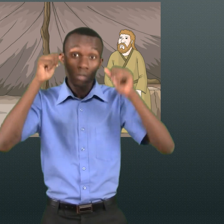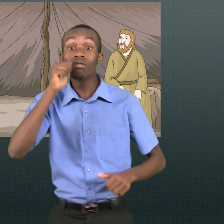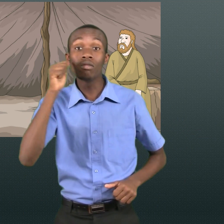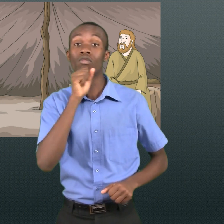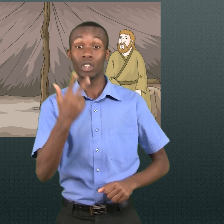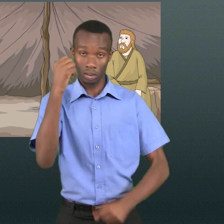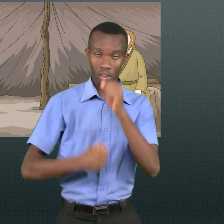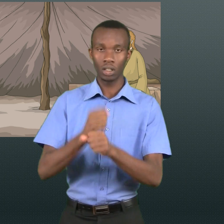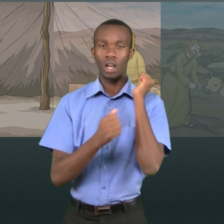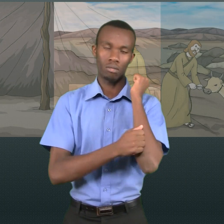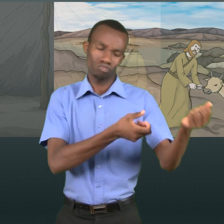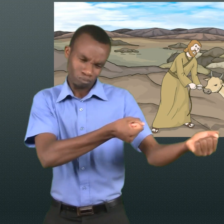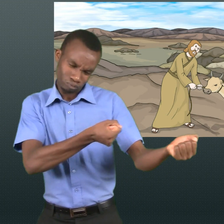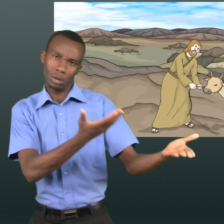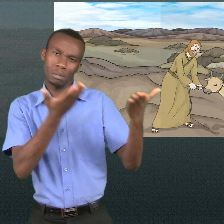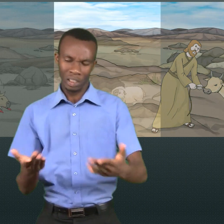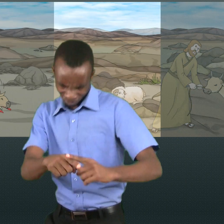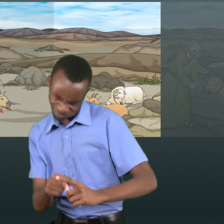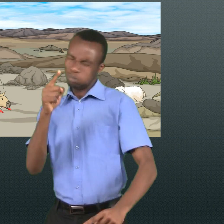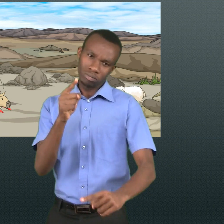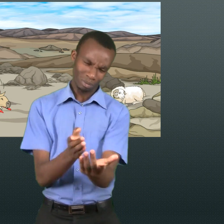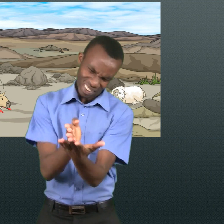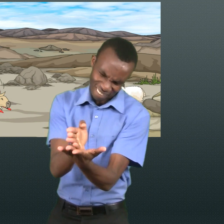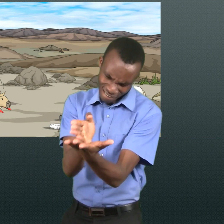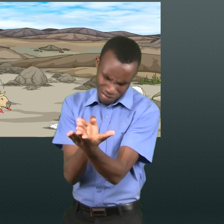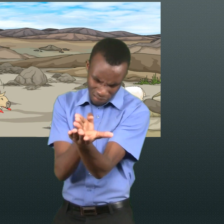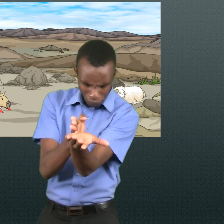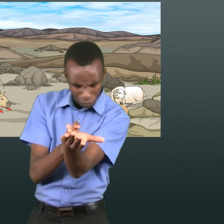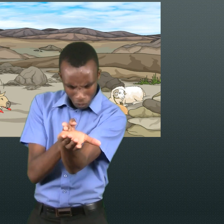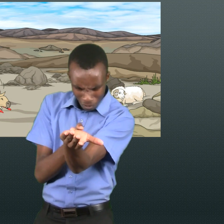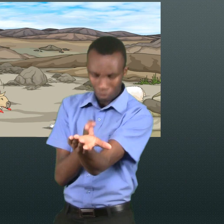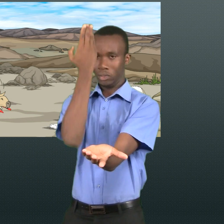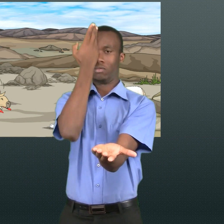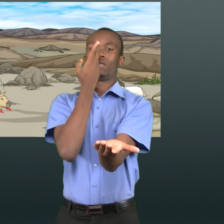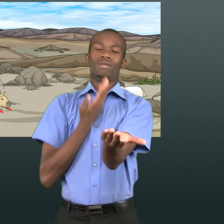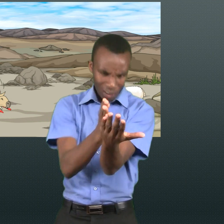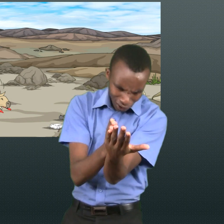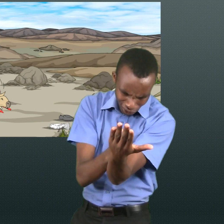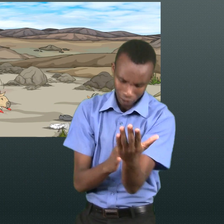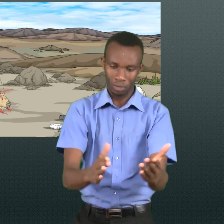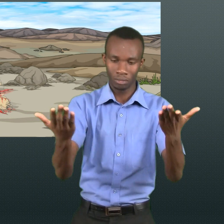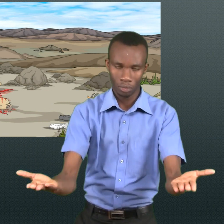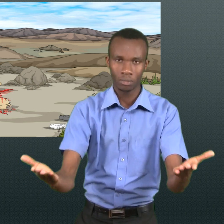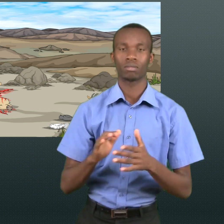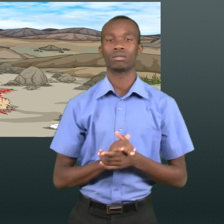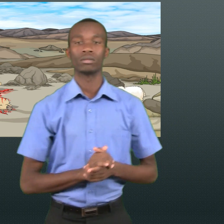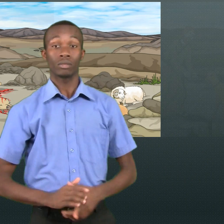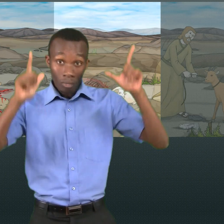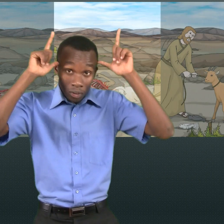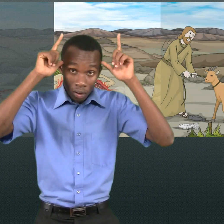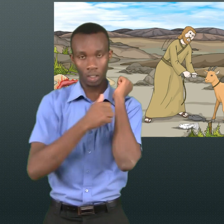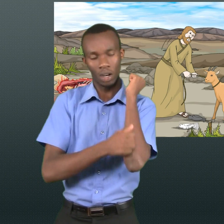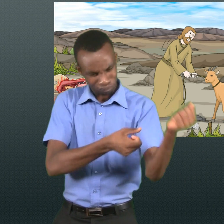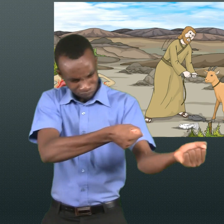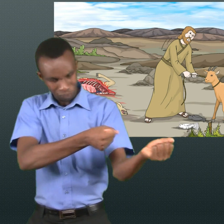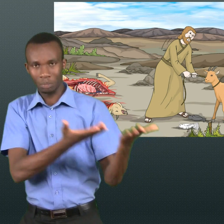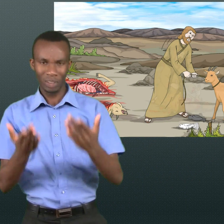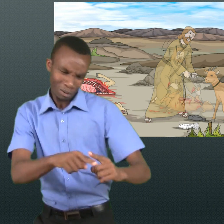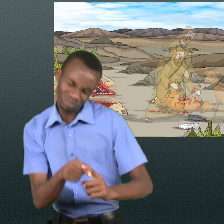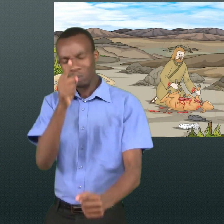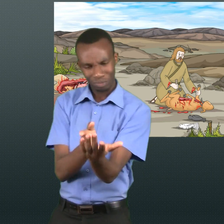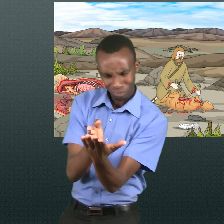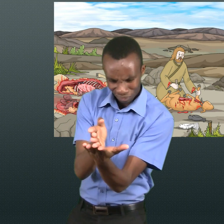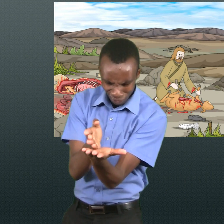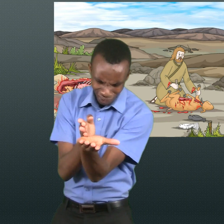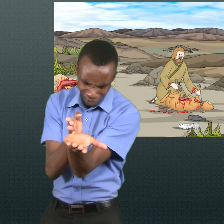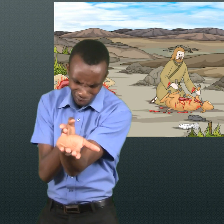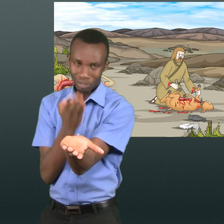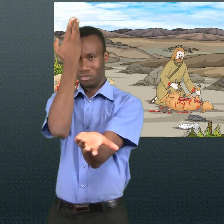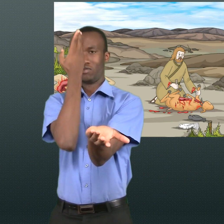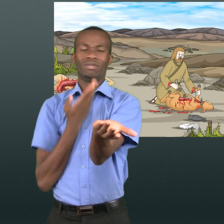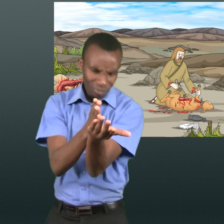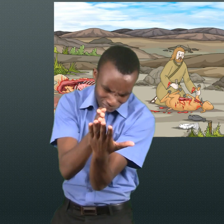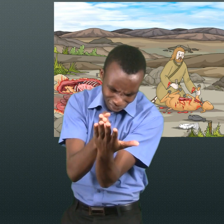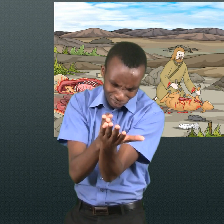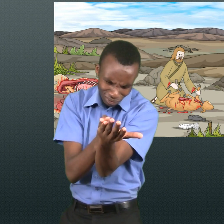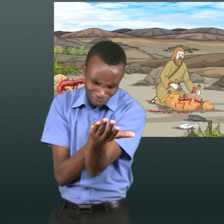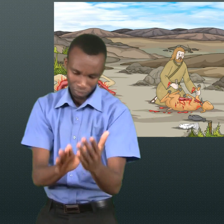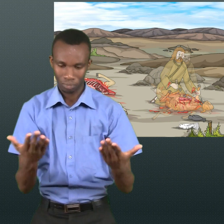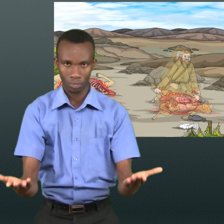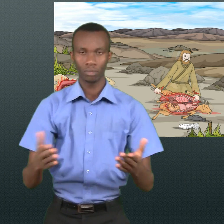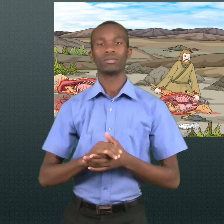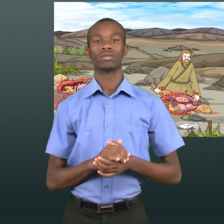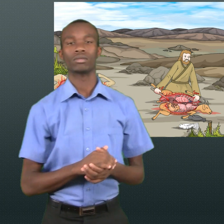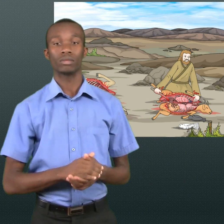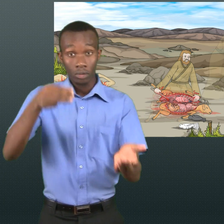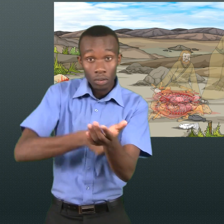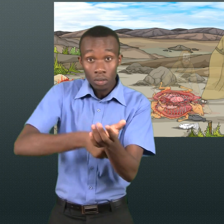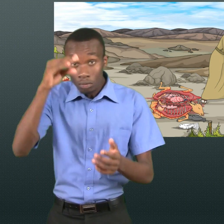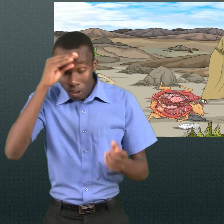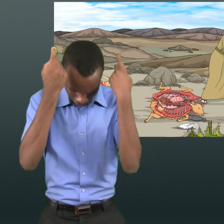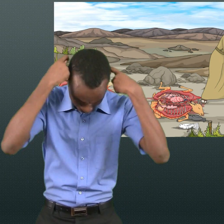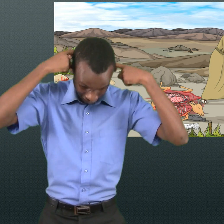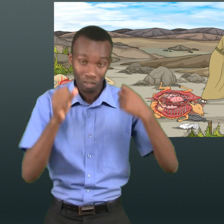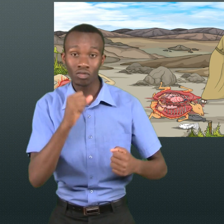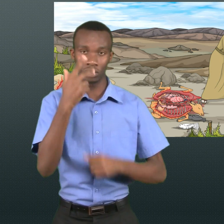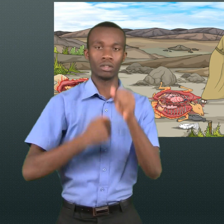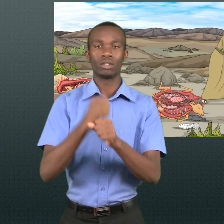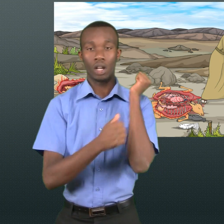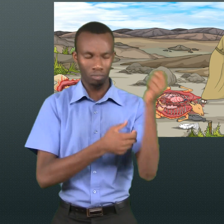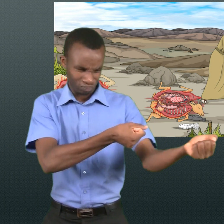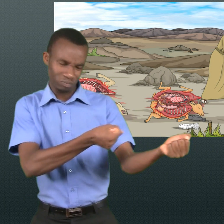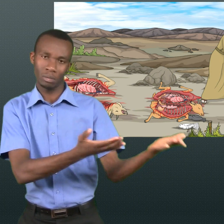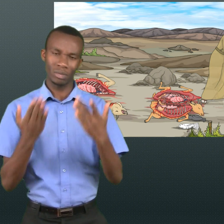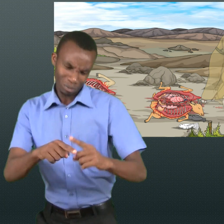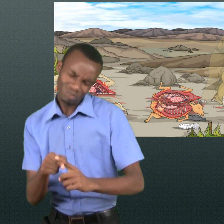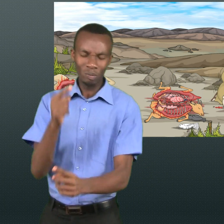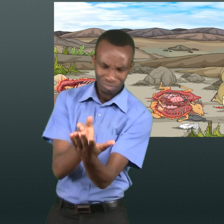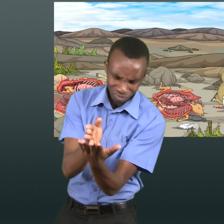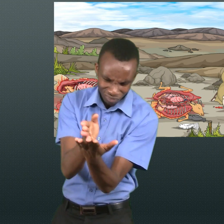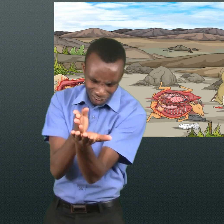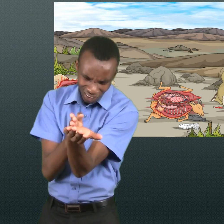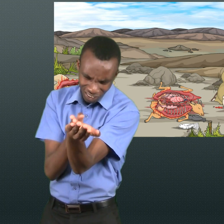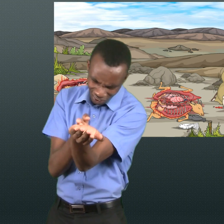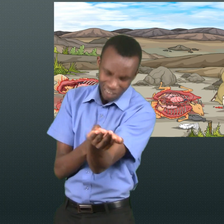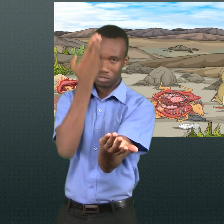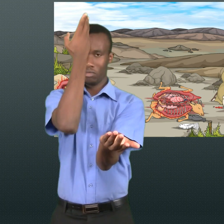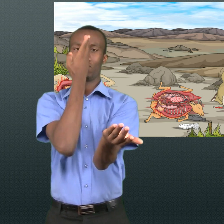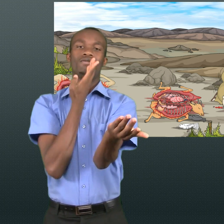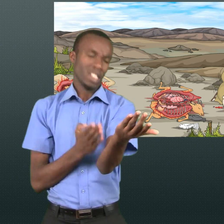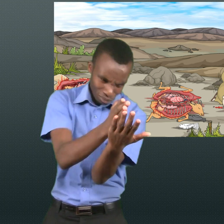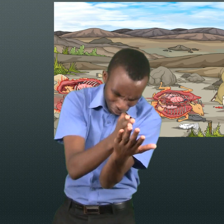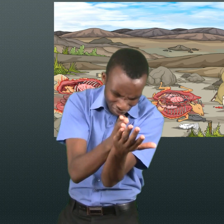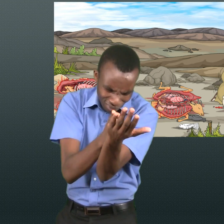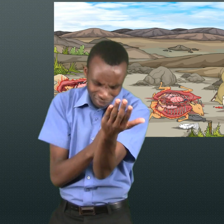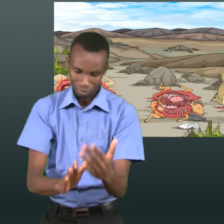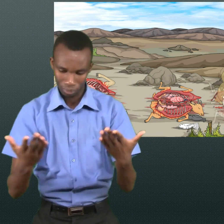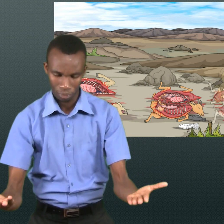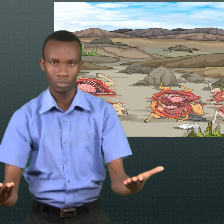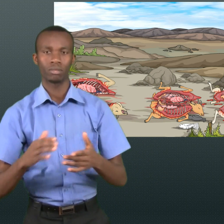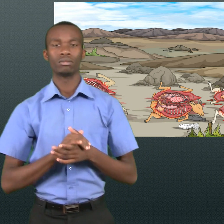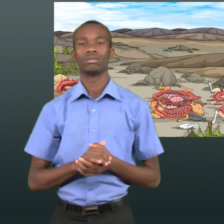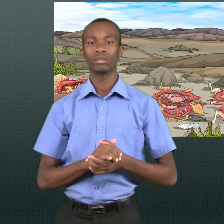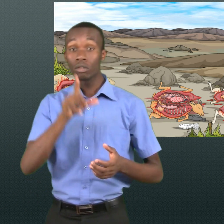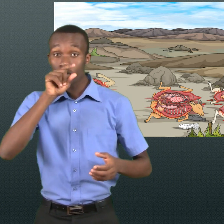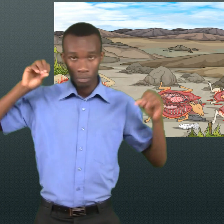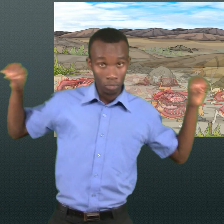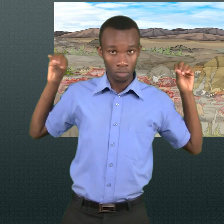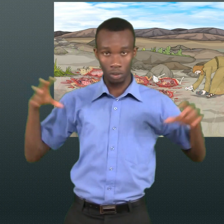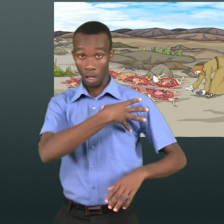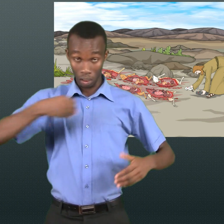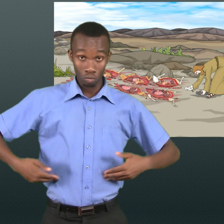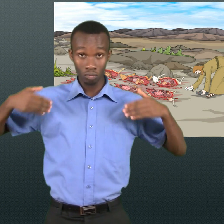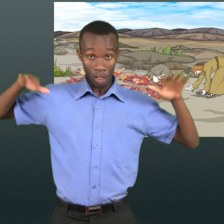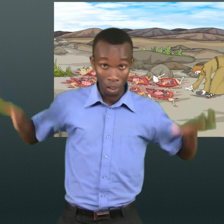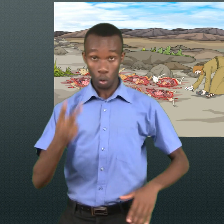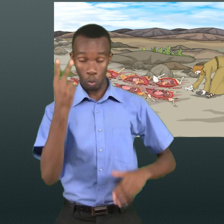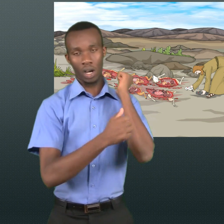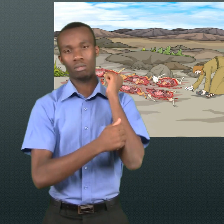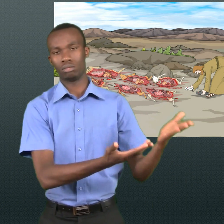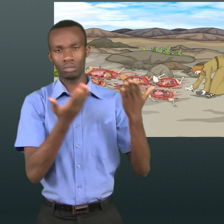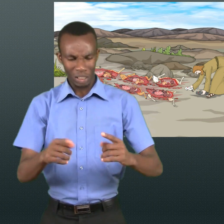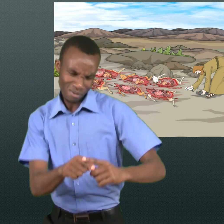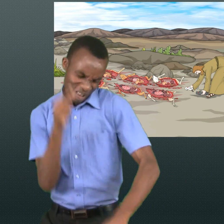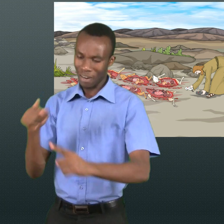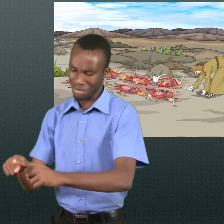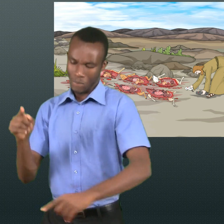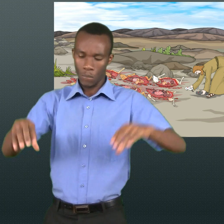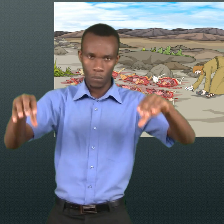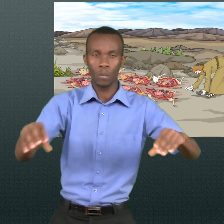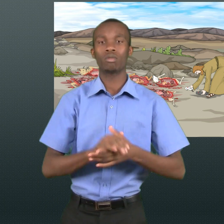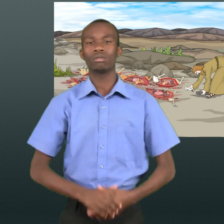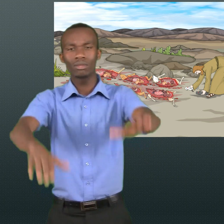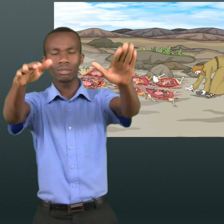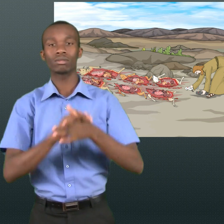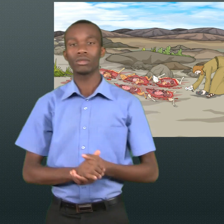So Abram brought all these to Him, split each of them down the middle, and laid the halves opposite each other.